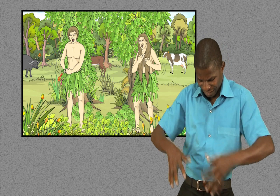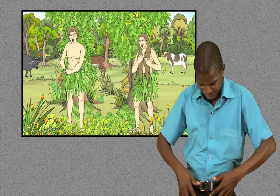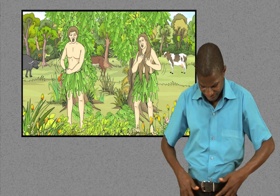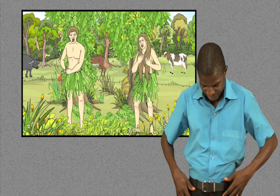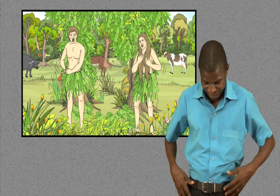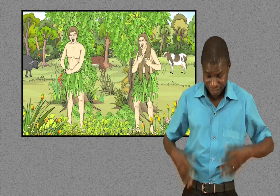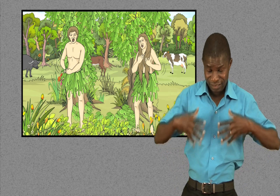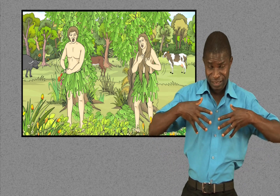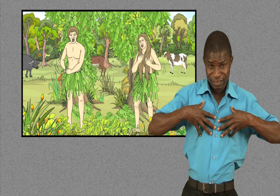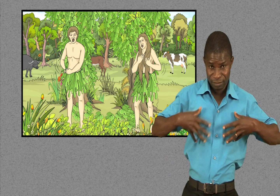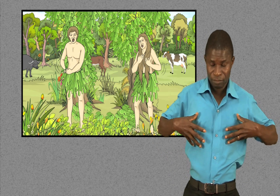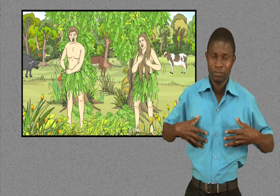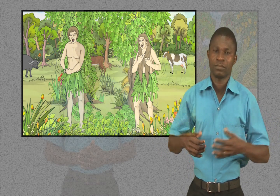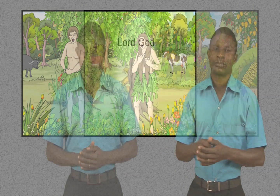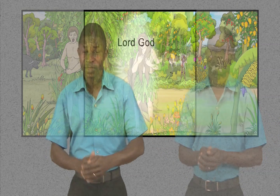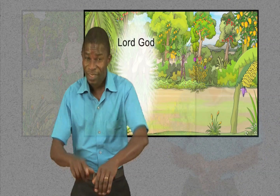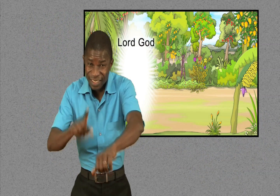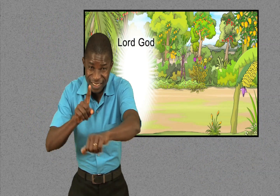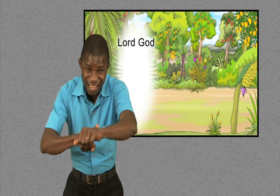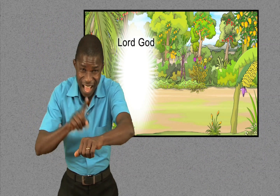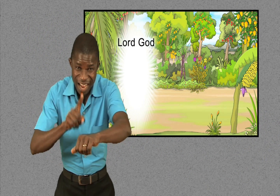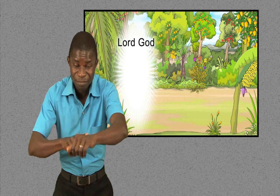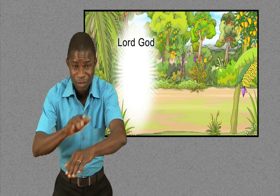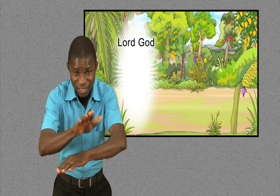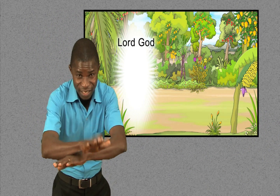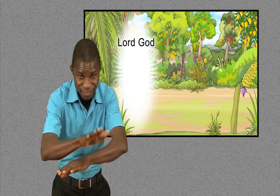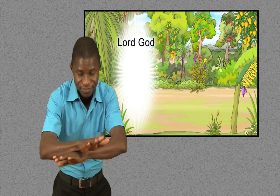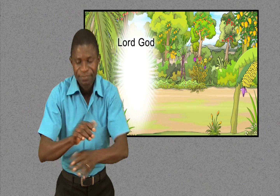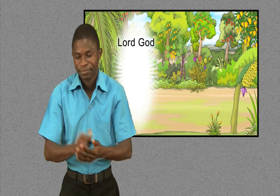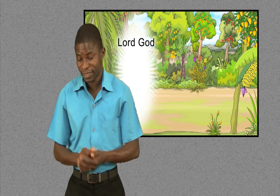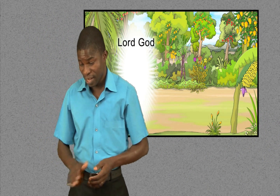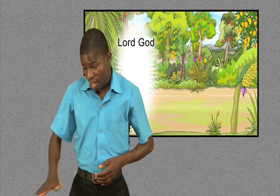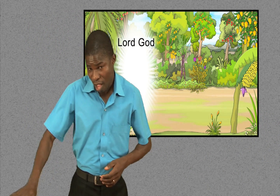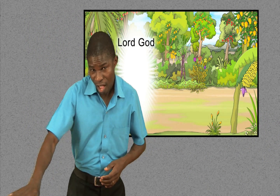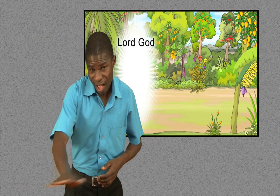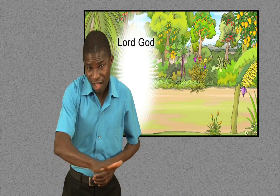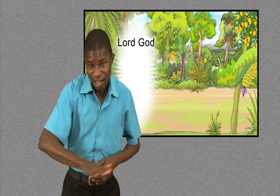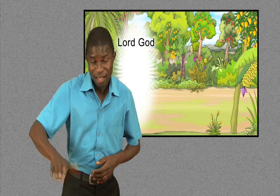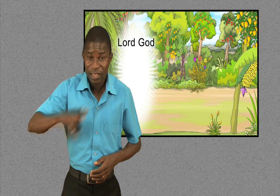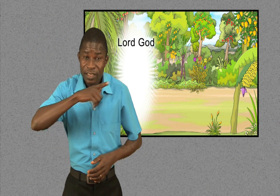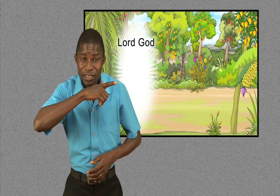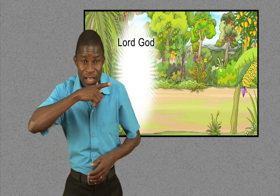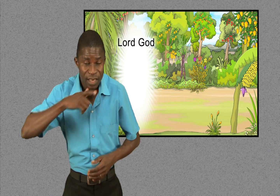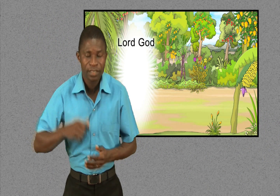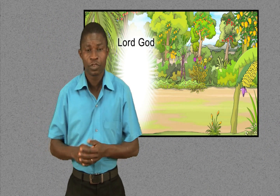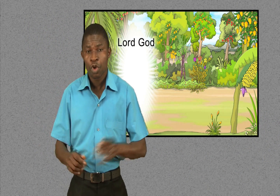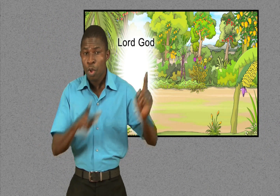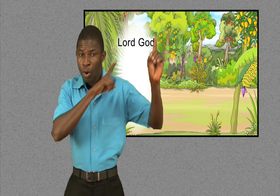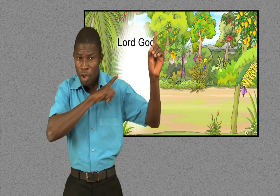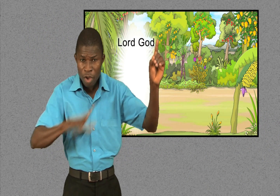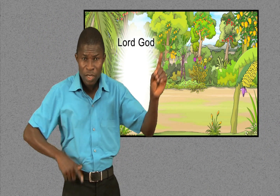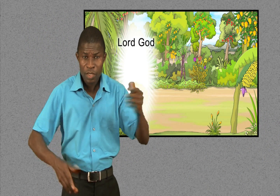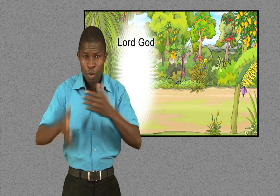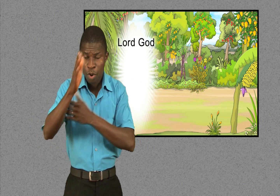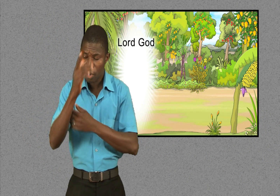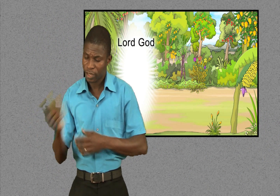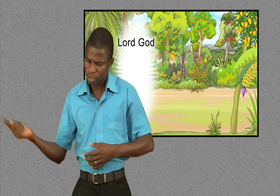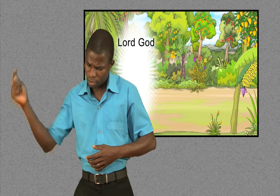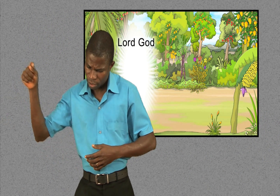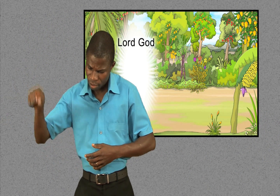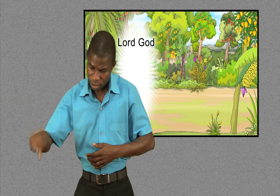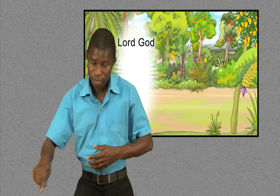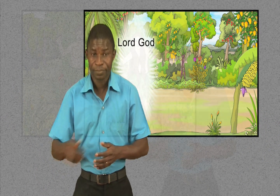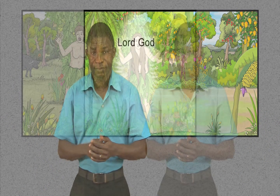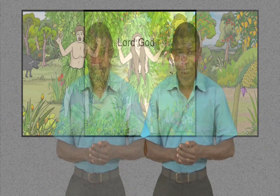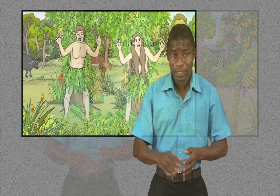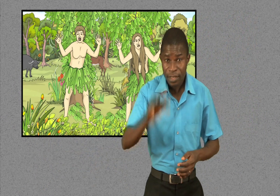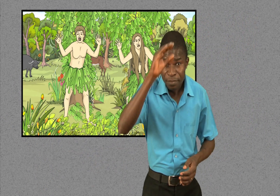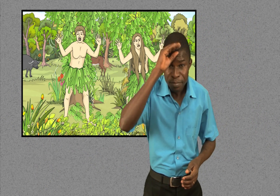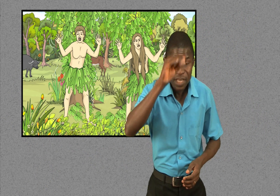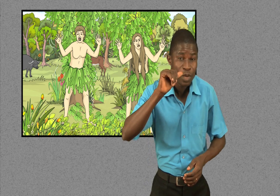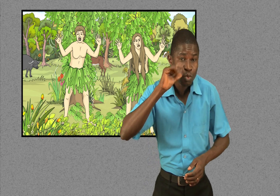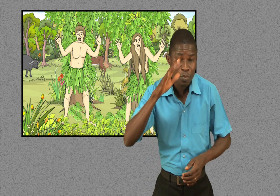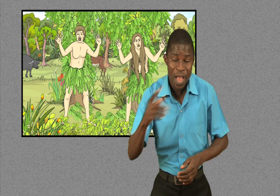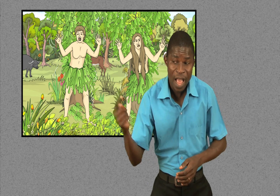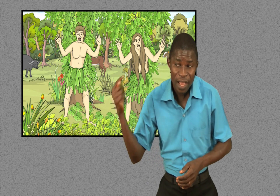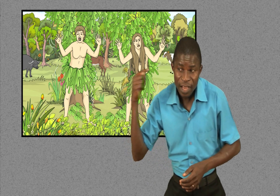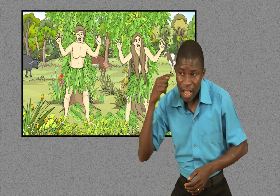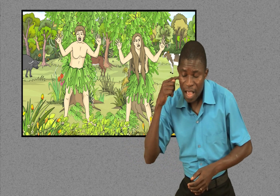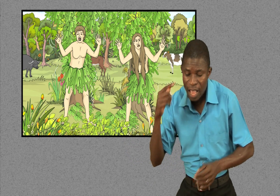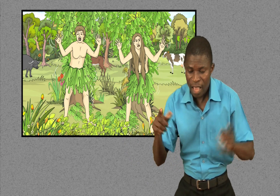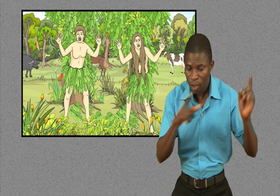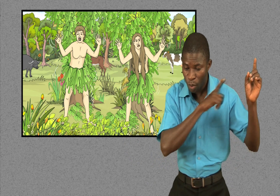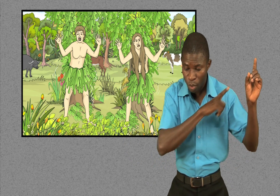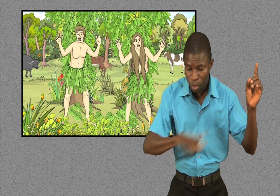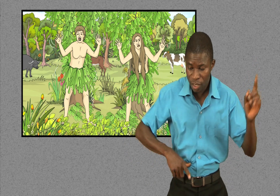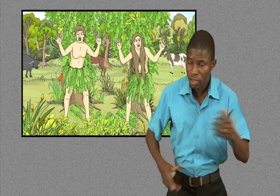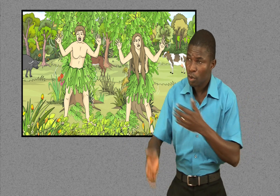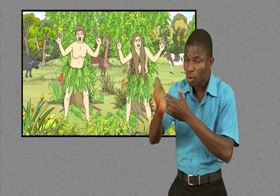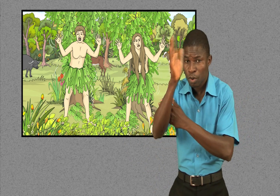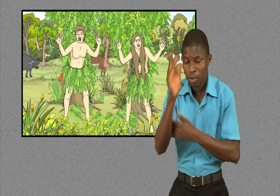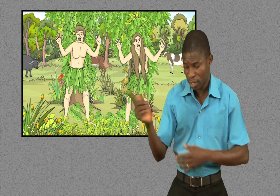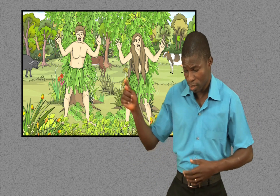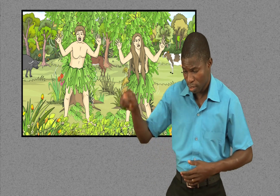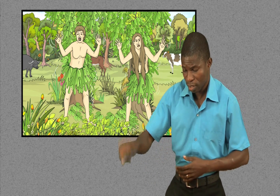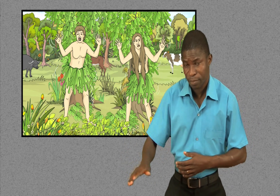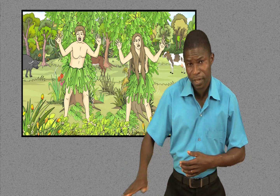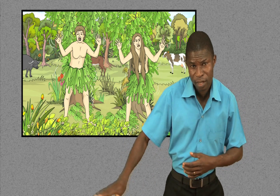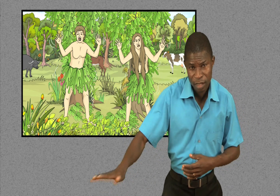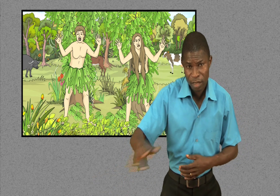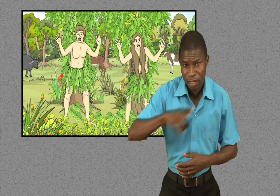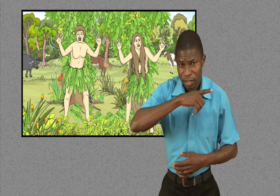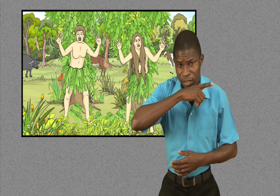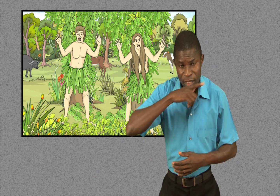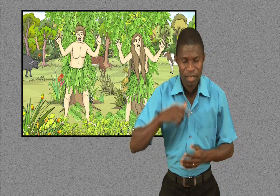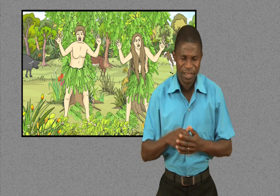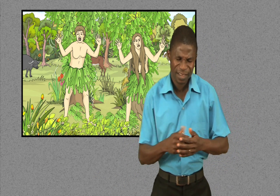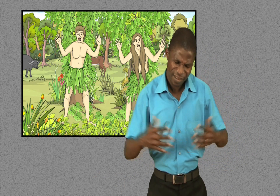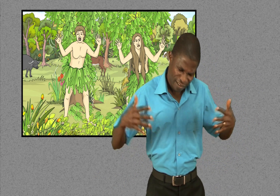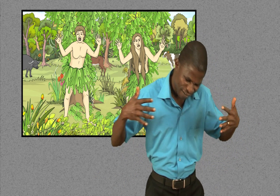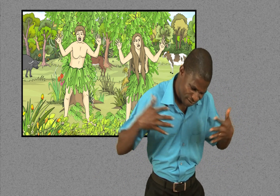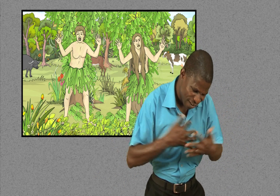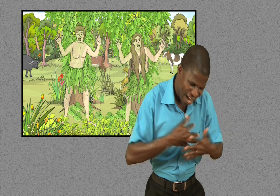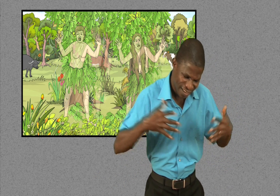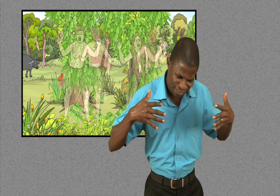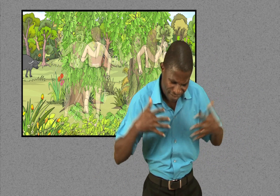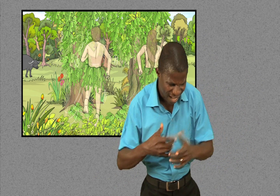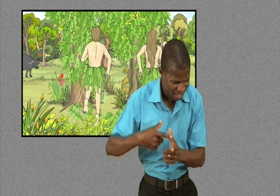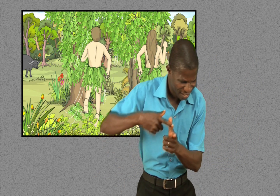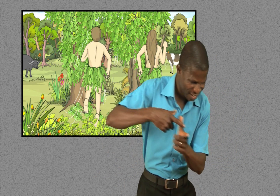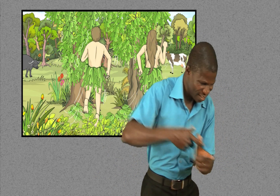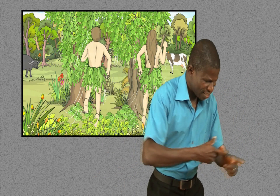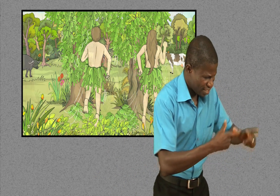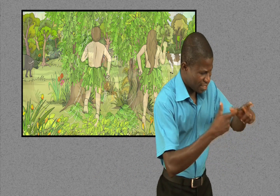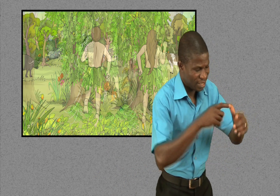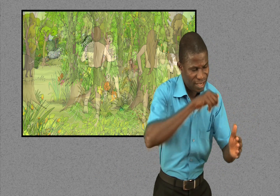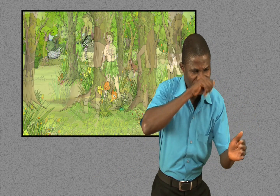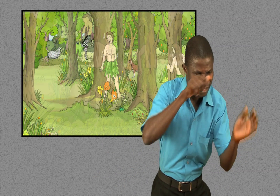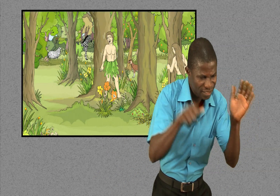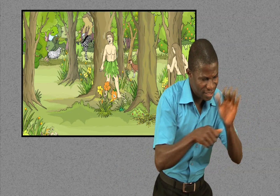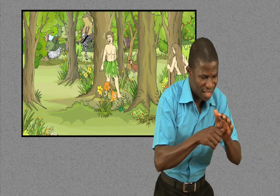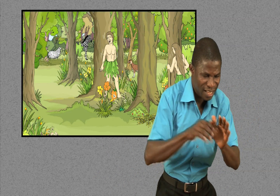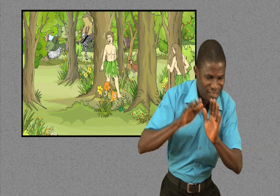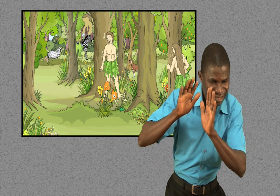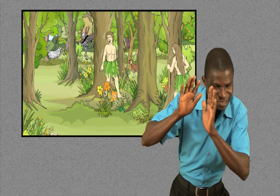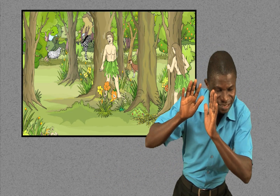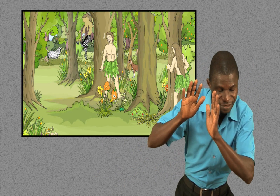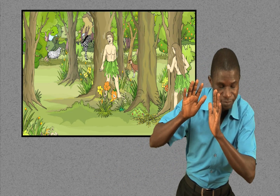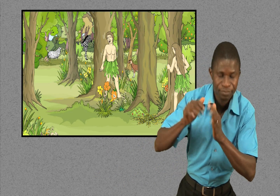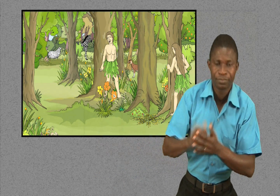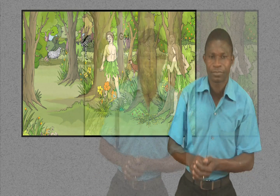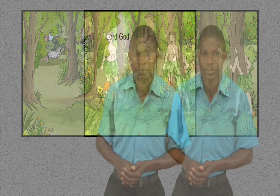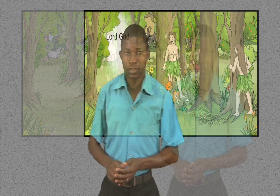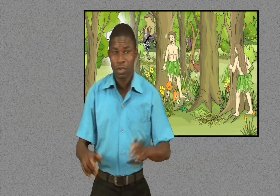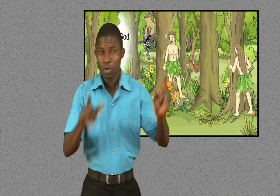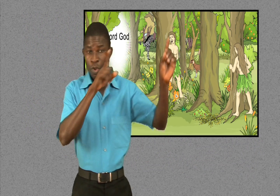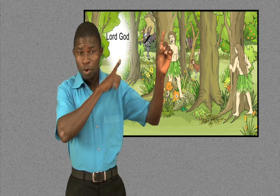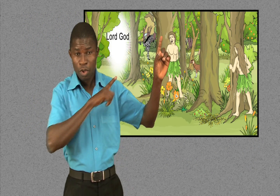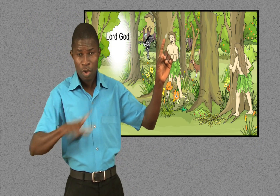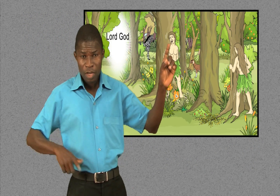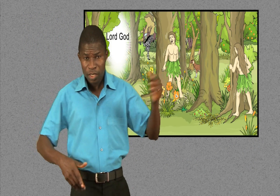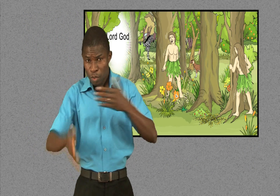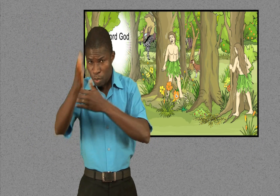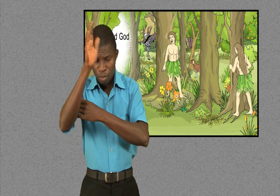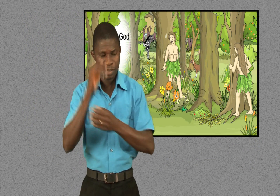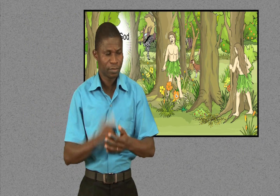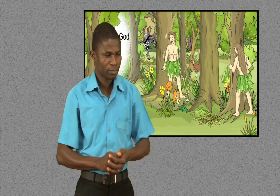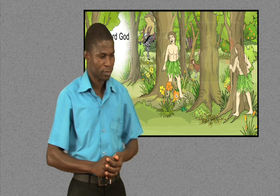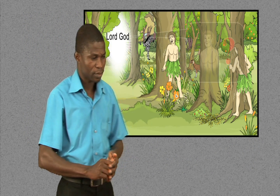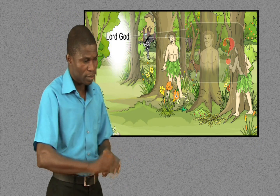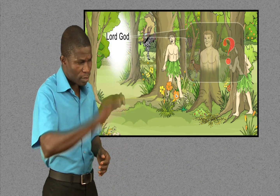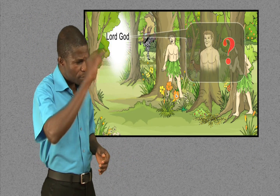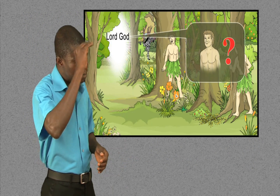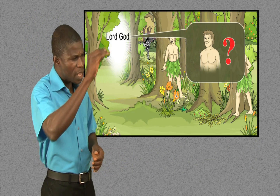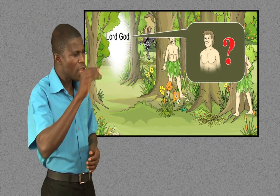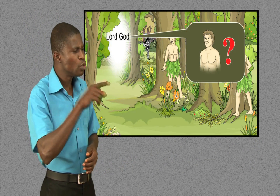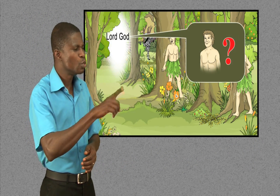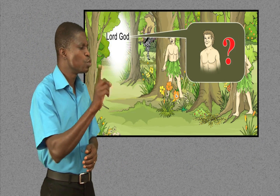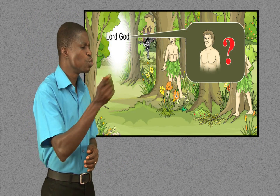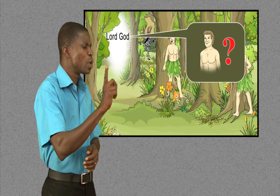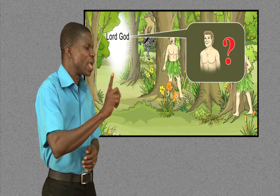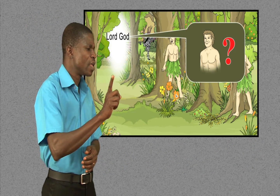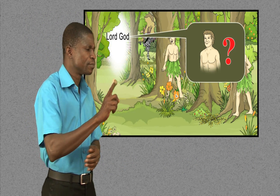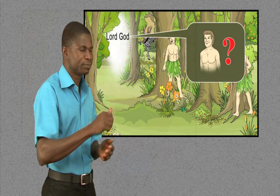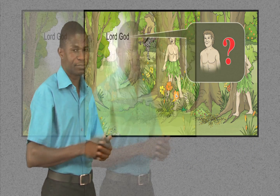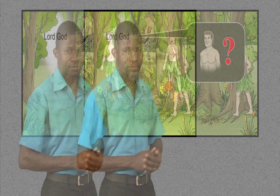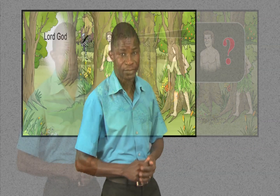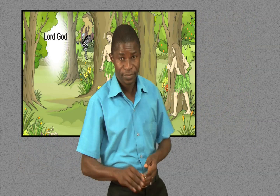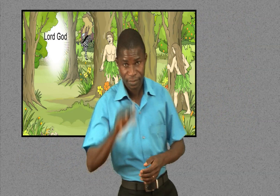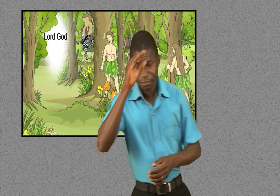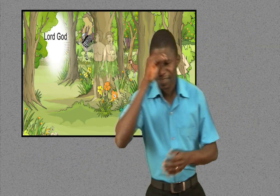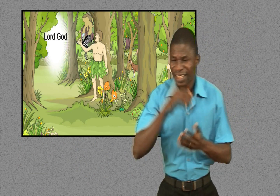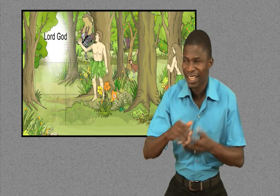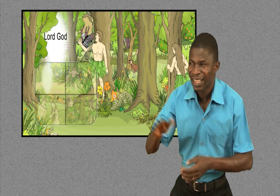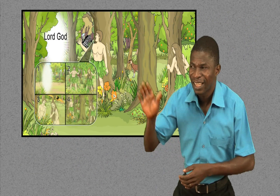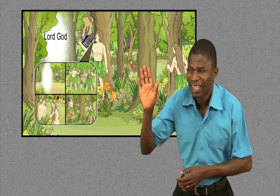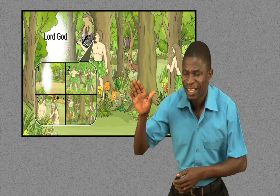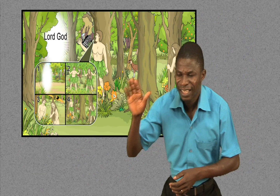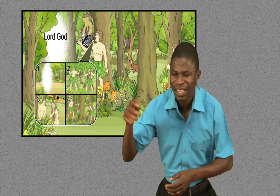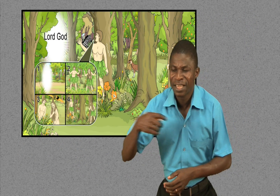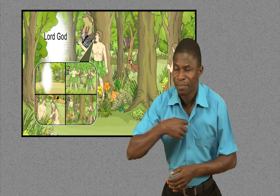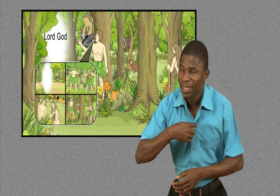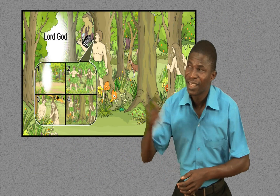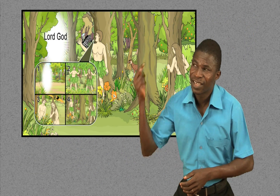Then the man and his wife heard the voice of the LORD God walking in the garden in the breeze of the day, and they hid themselves from the presence of the LORD God among the trees of the garden. But the LORD God called out to the man, “Where are you?”